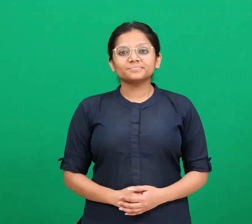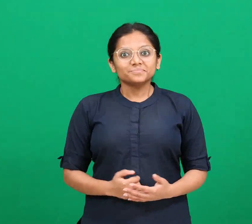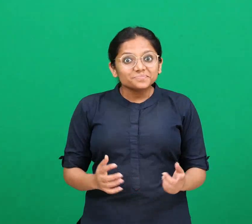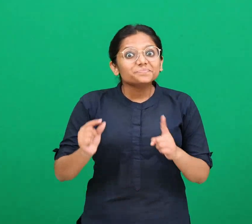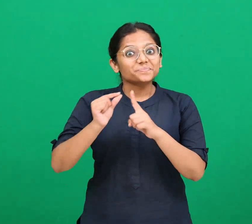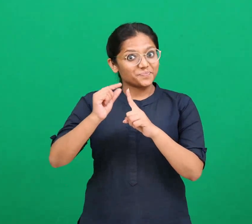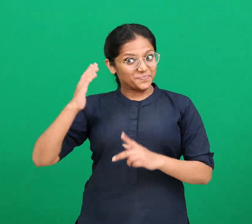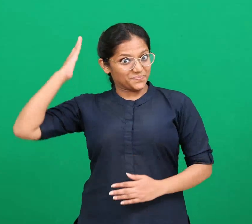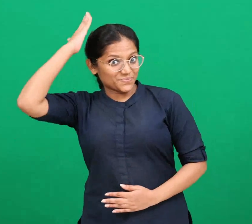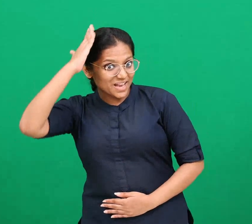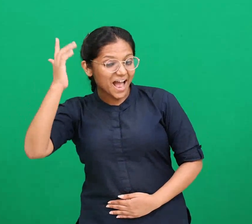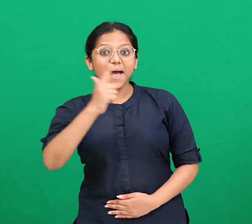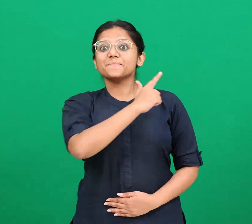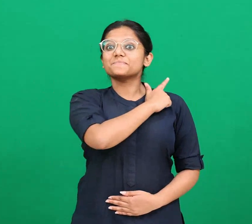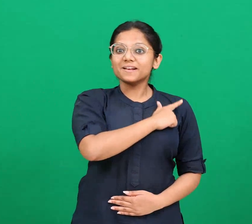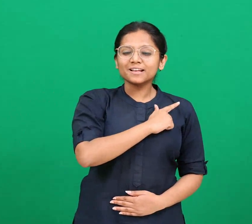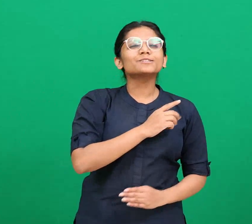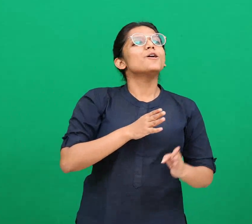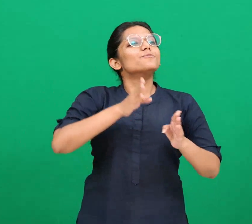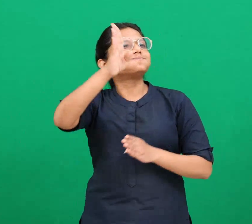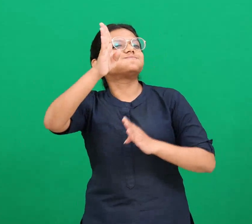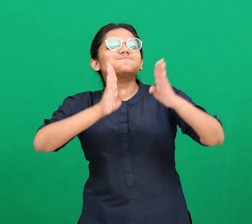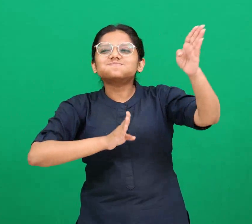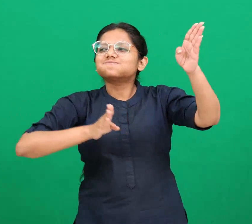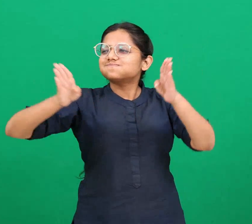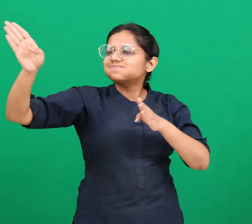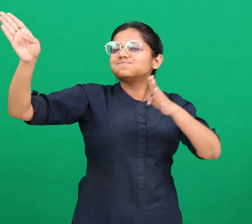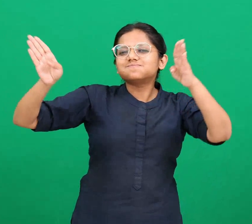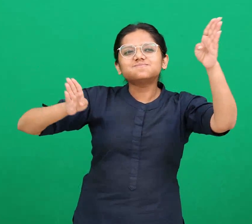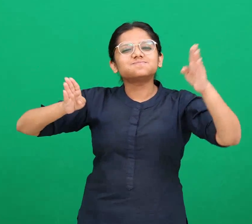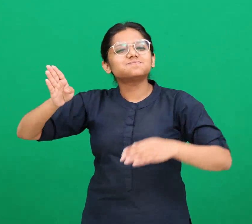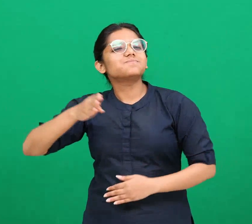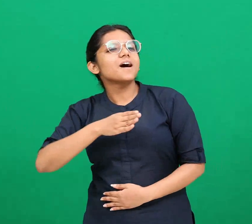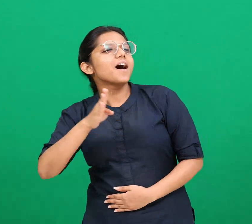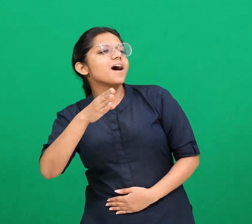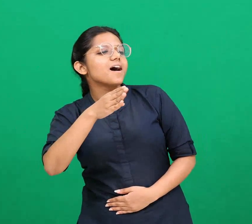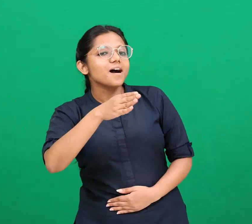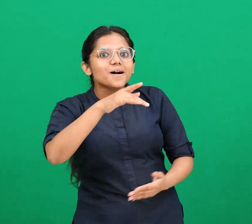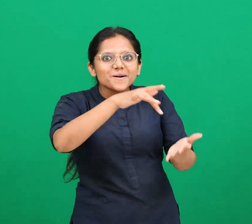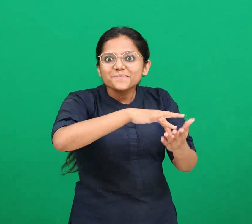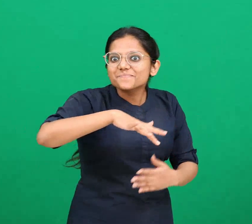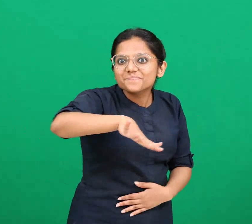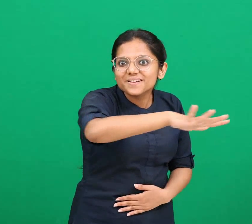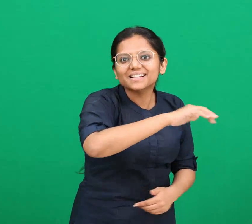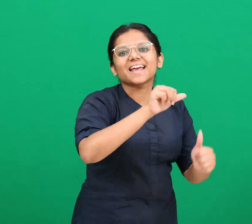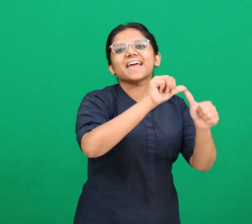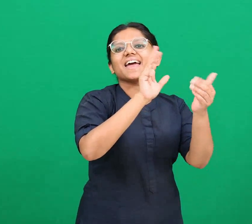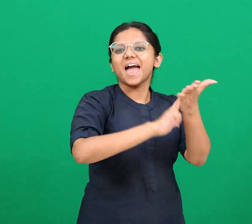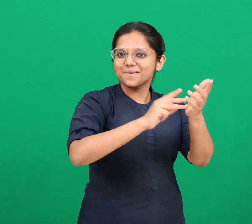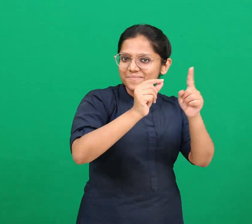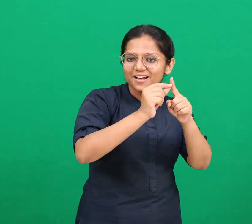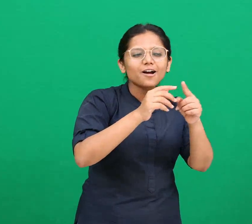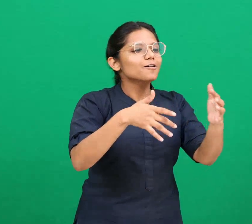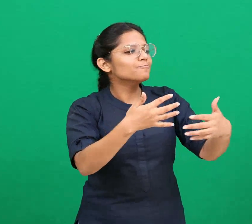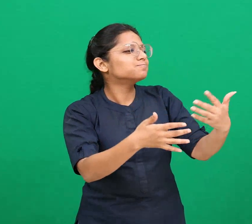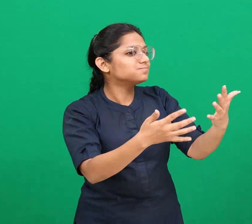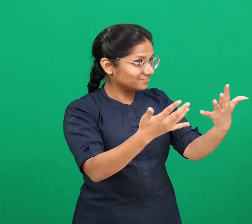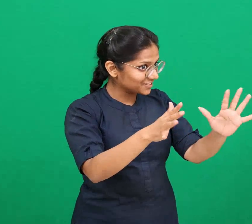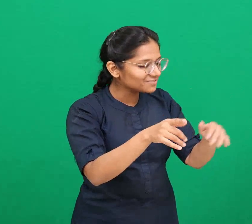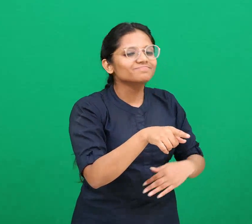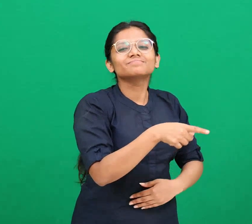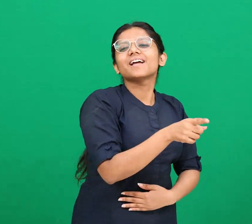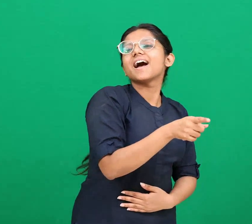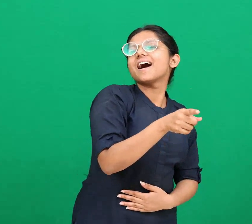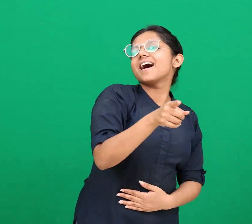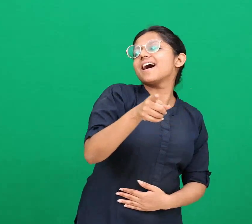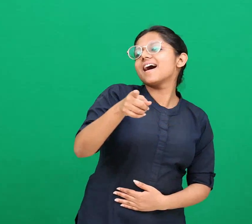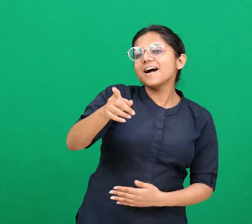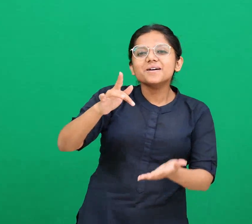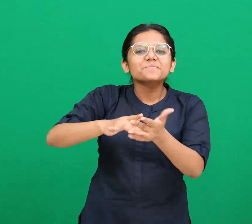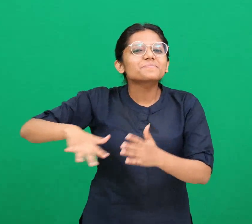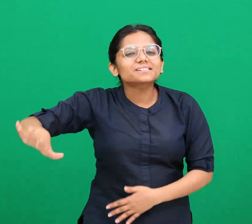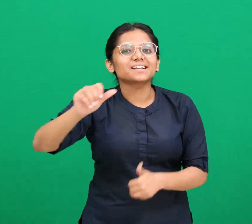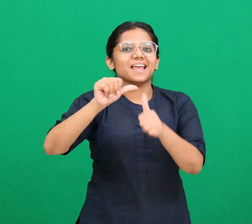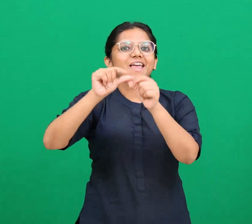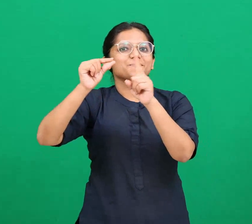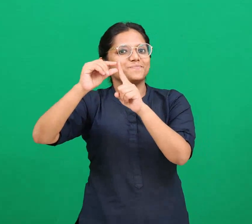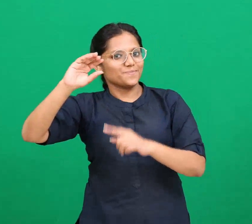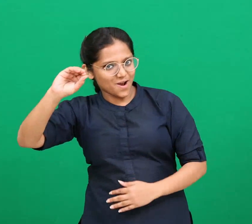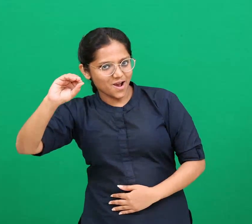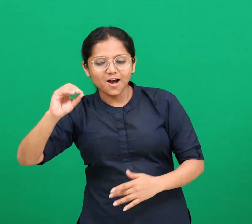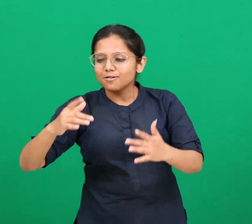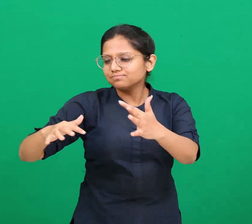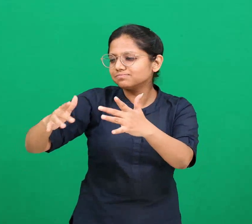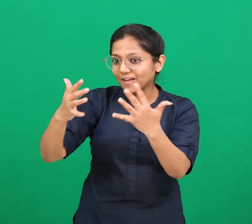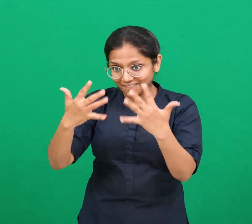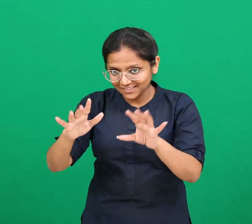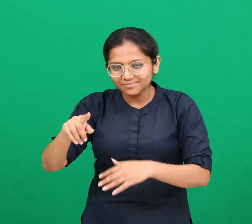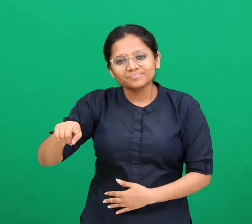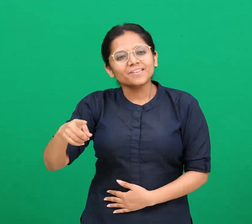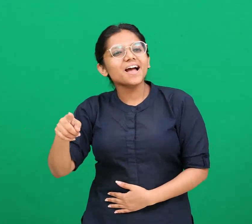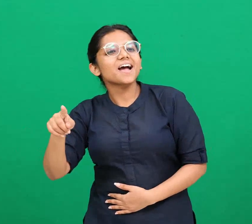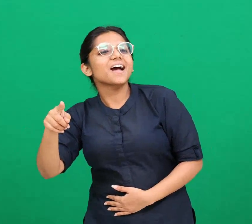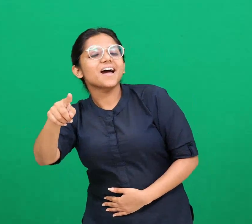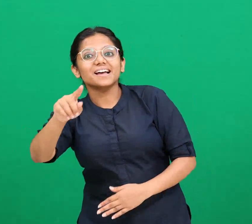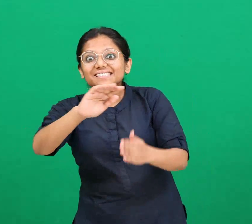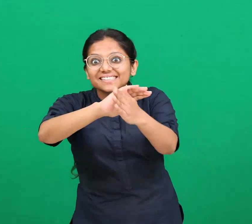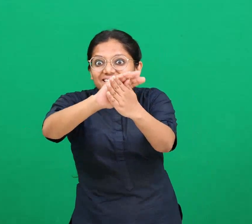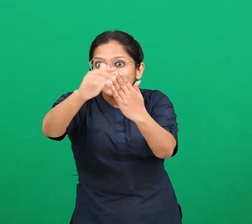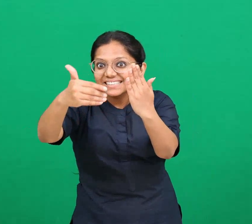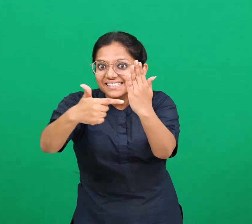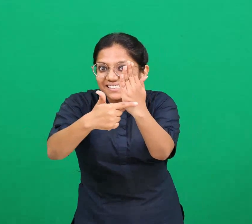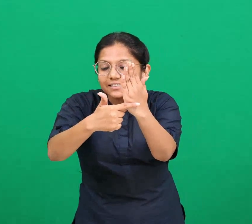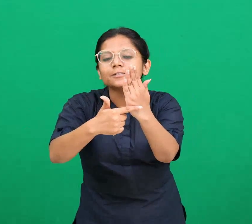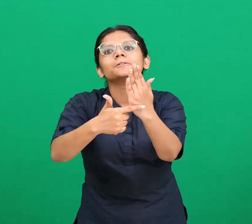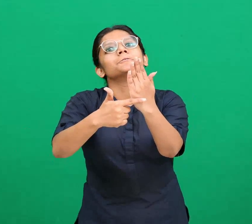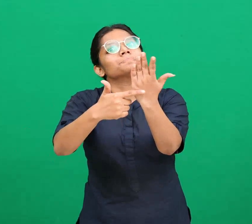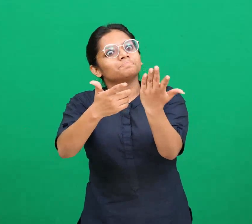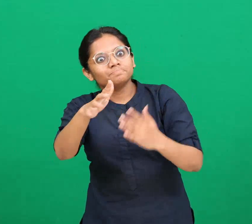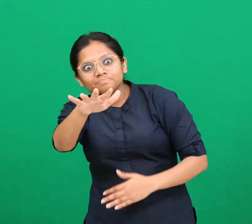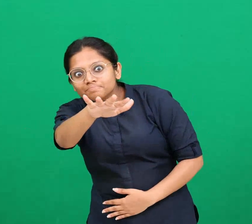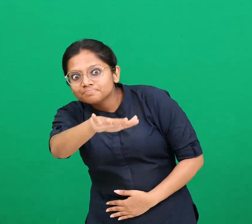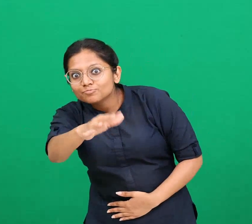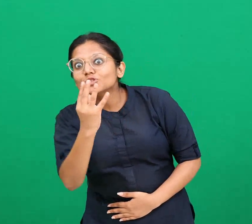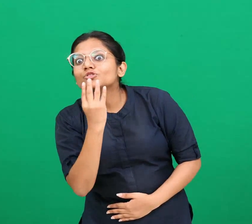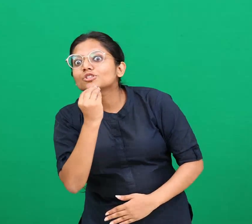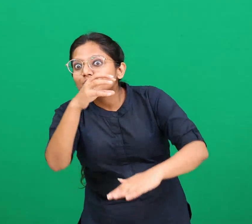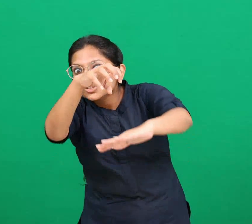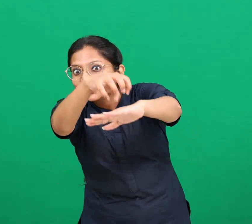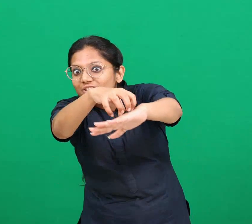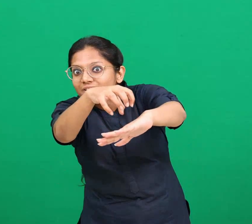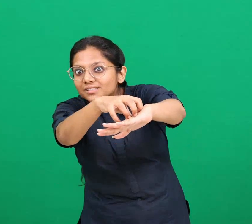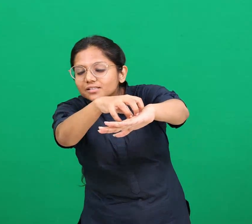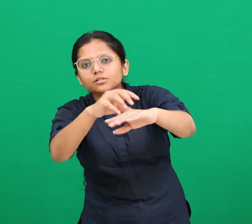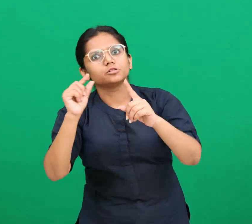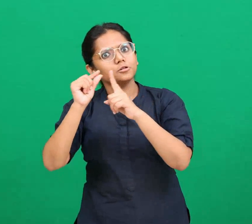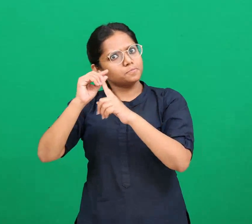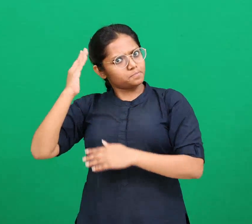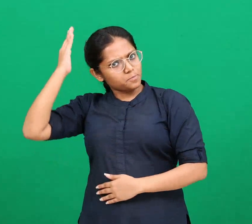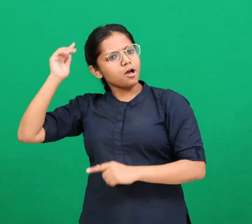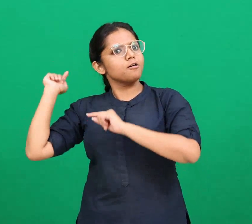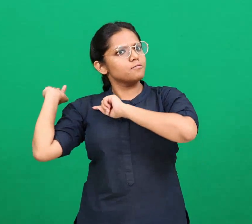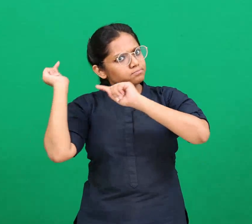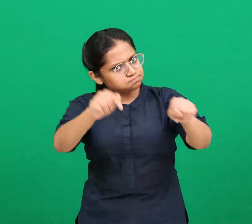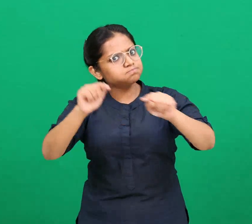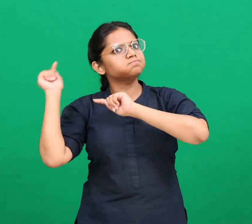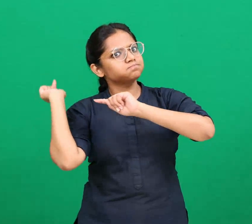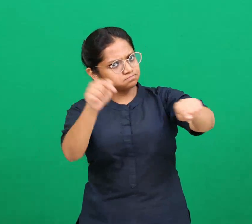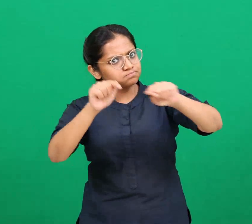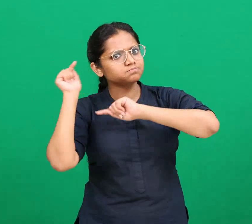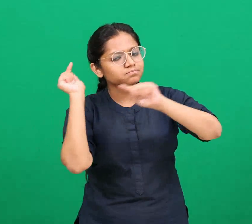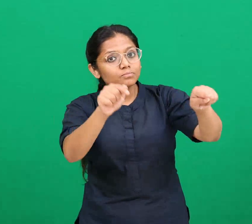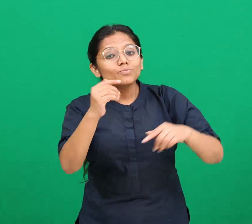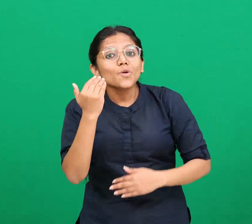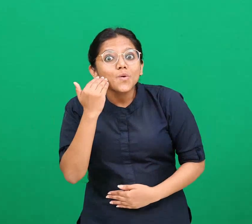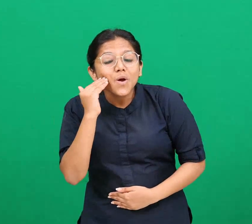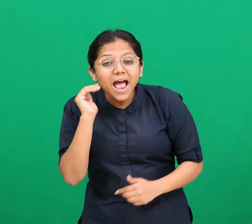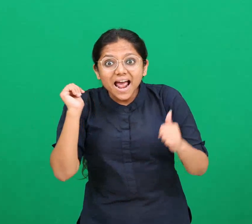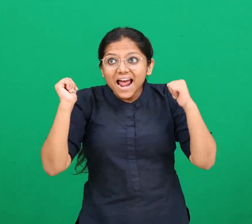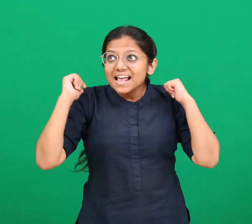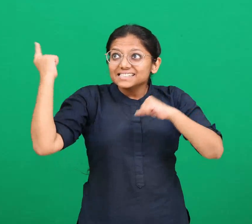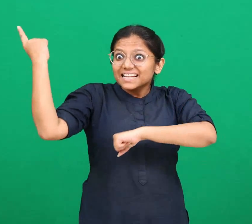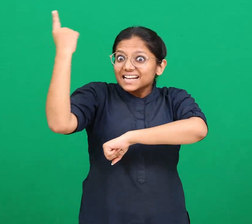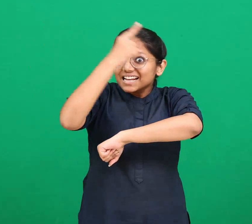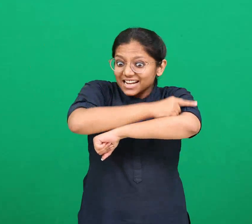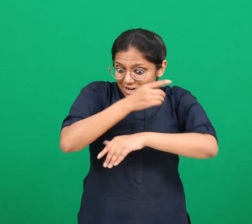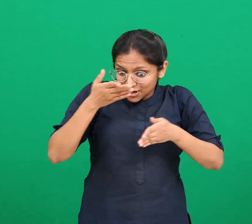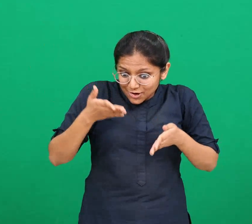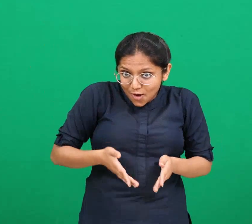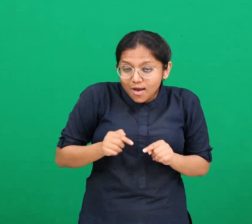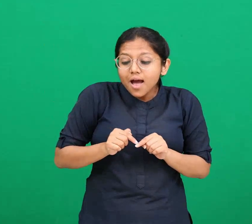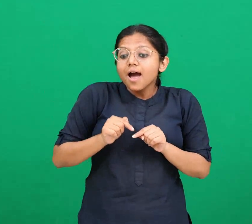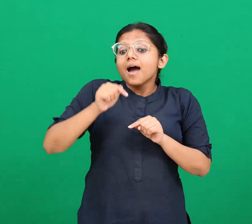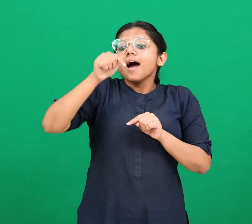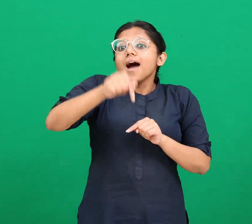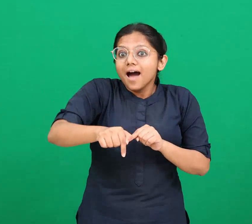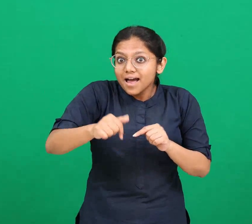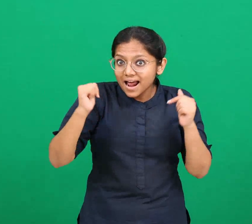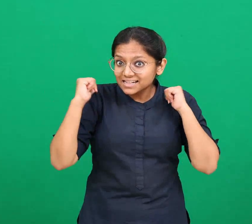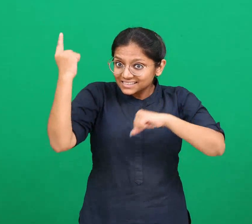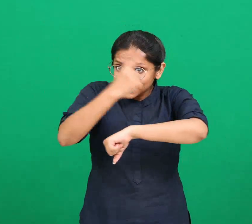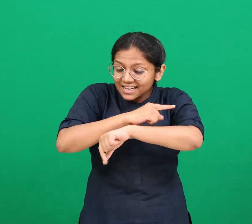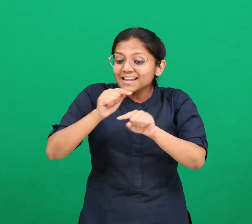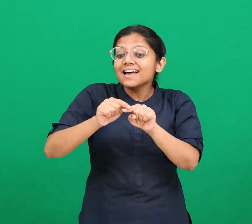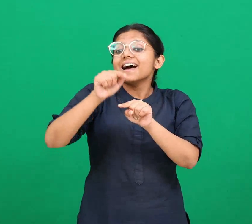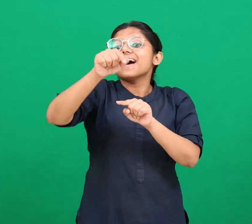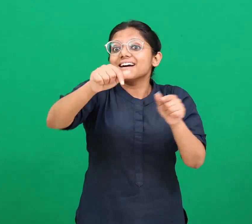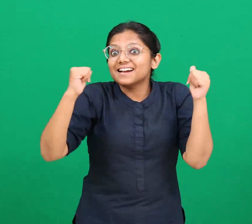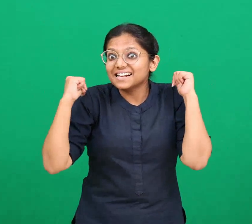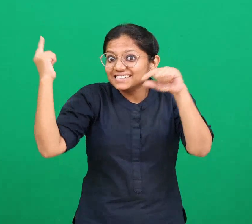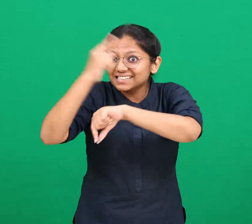When they had passed through Amphipolis and Apollonia, they came to Thessalonica, where there was a Jewish synagogue.